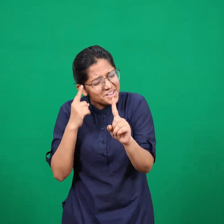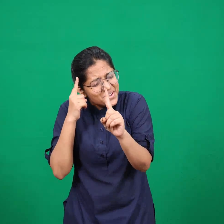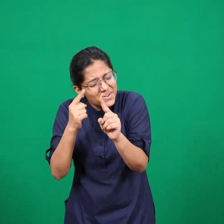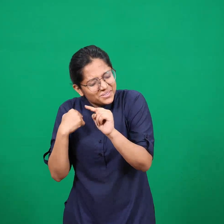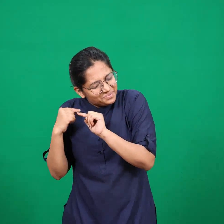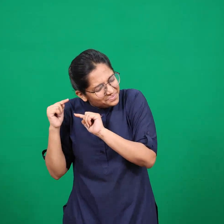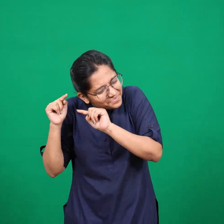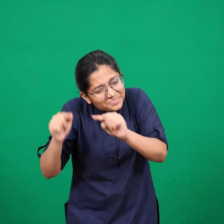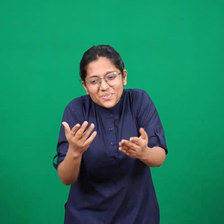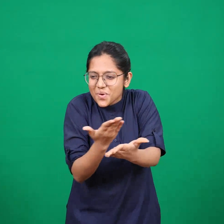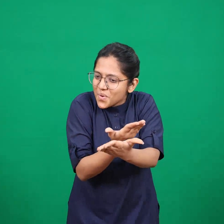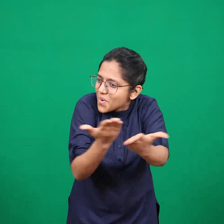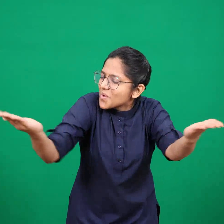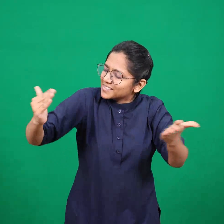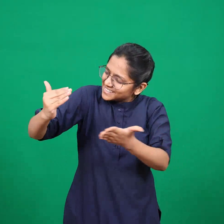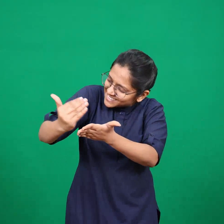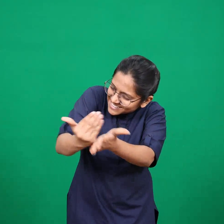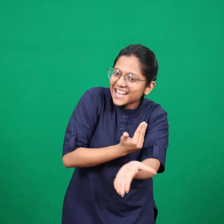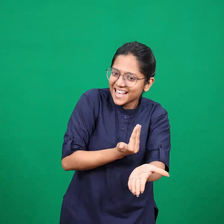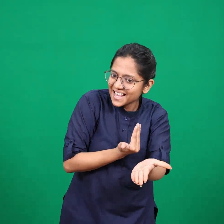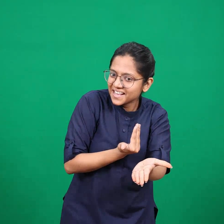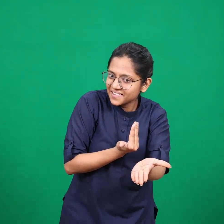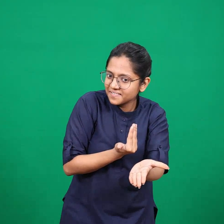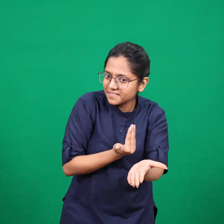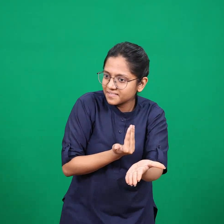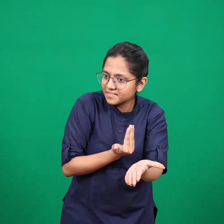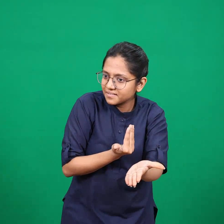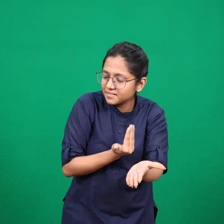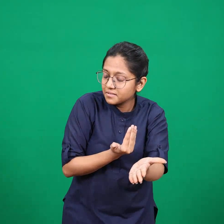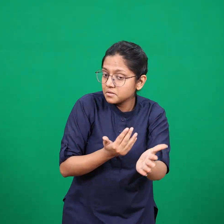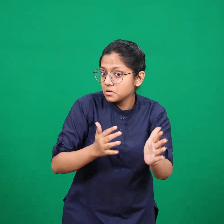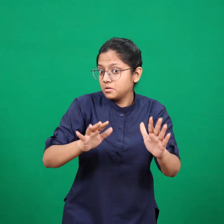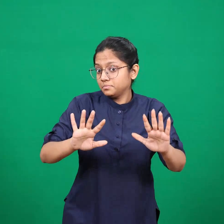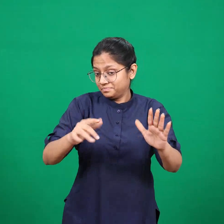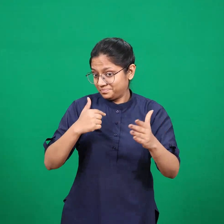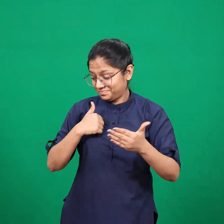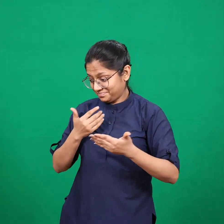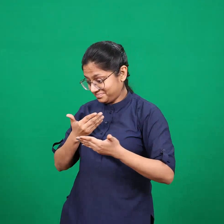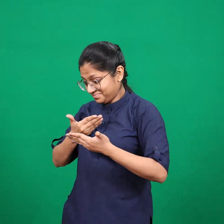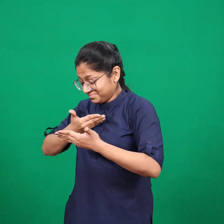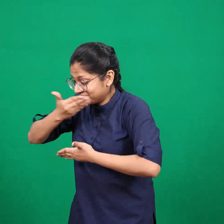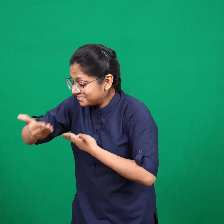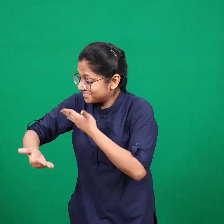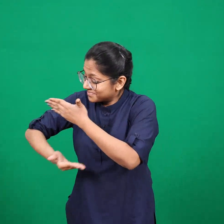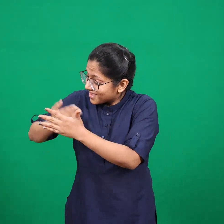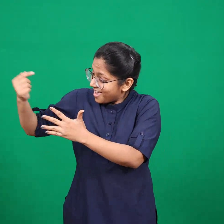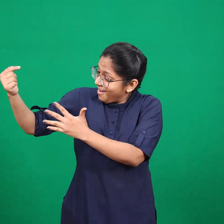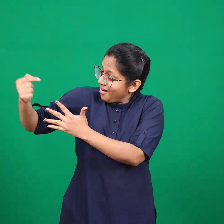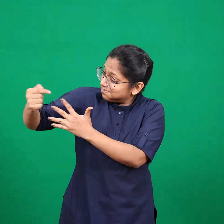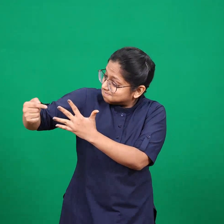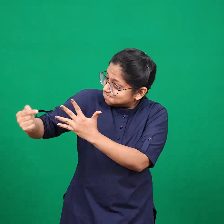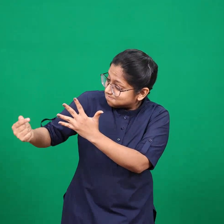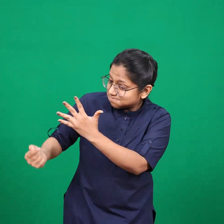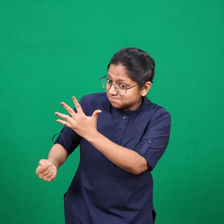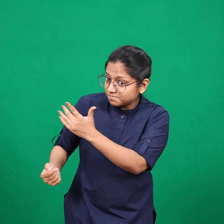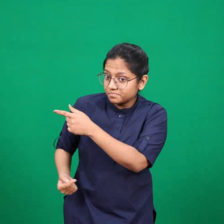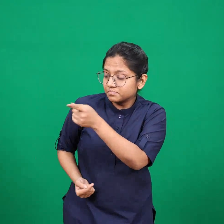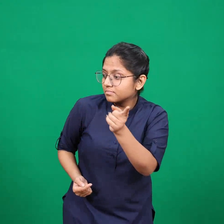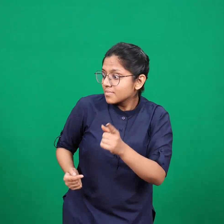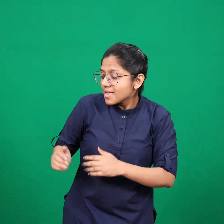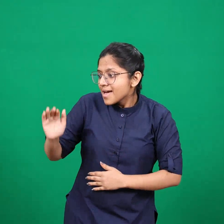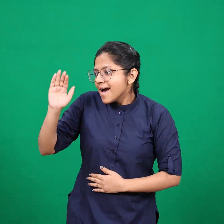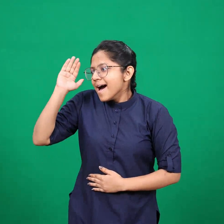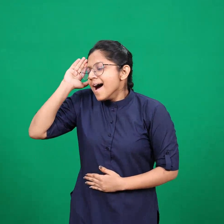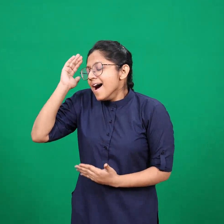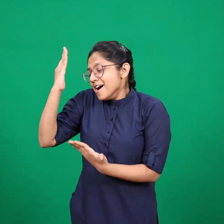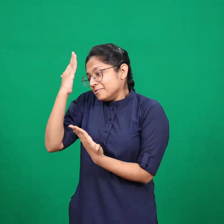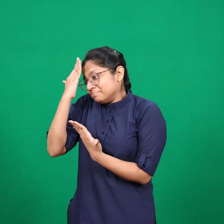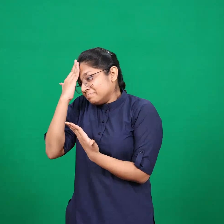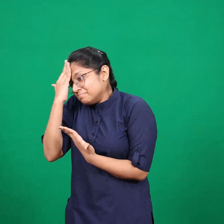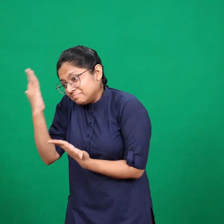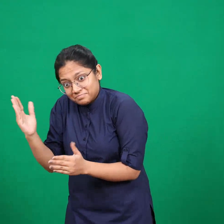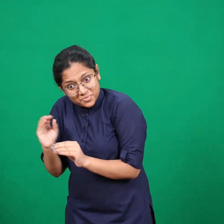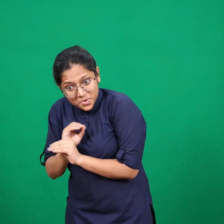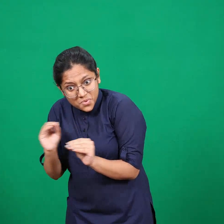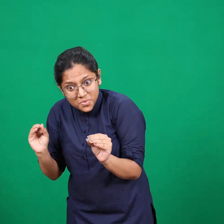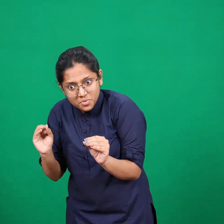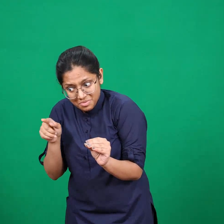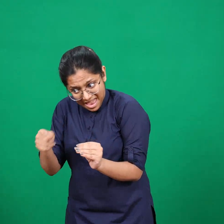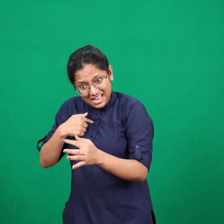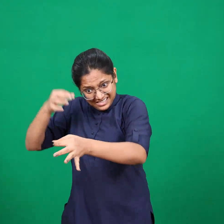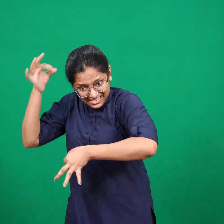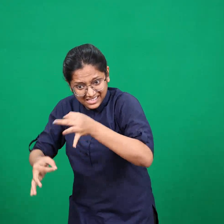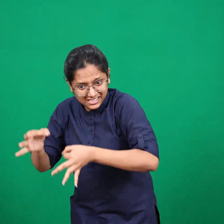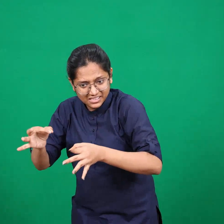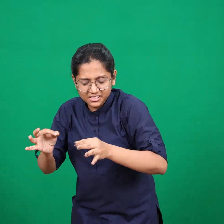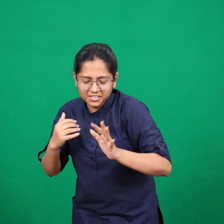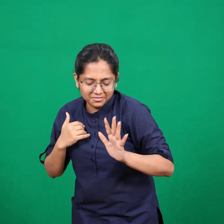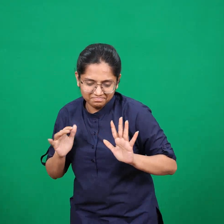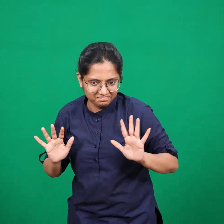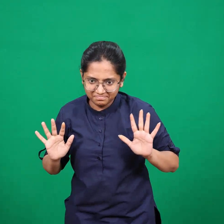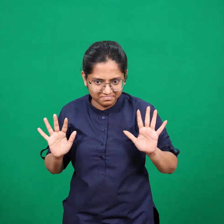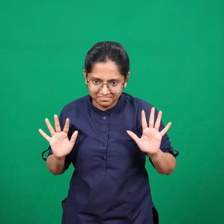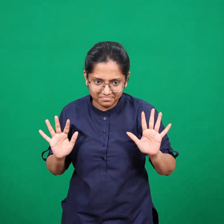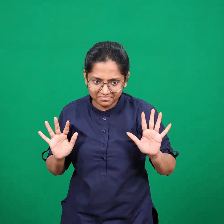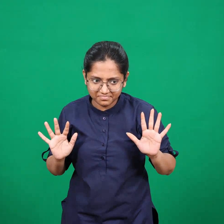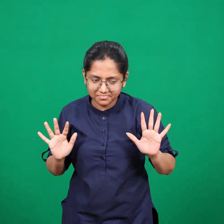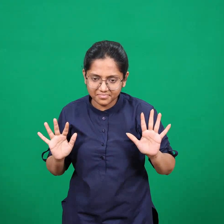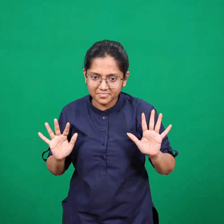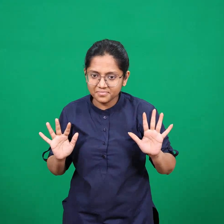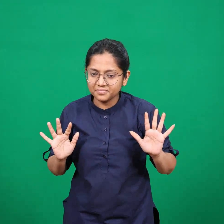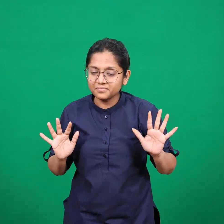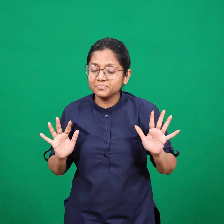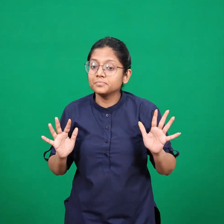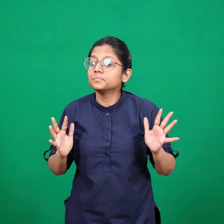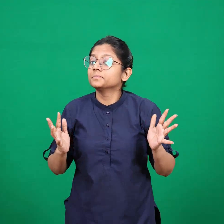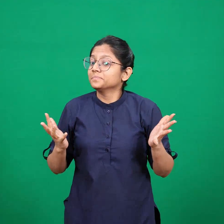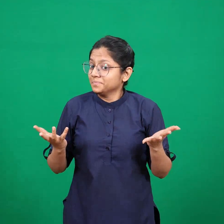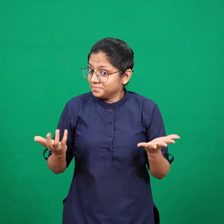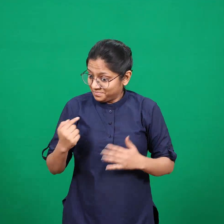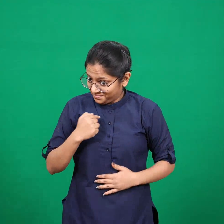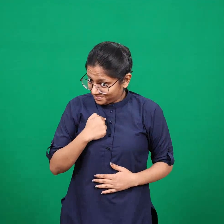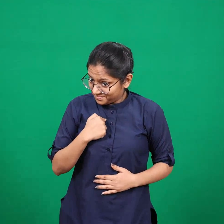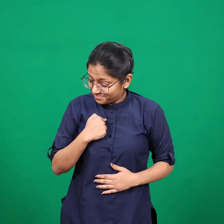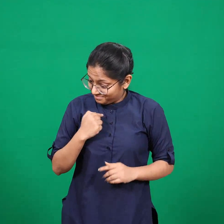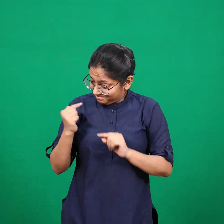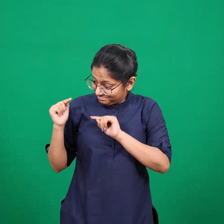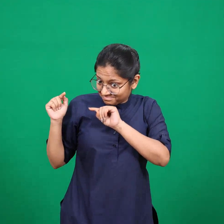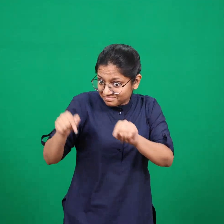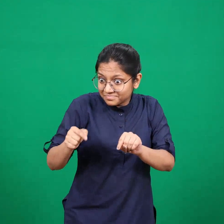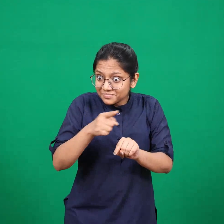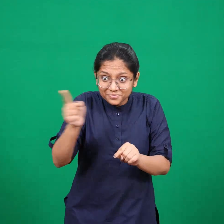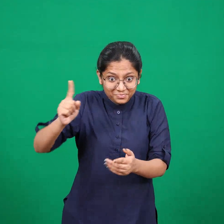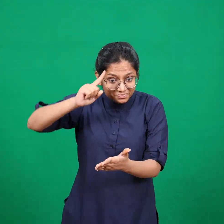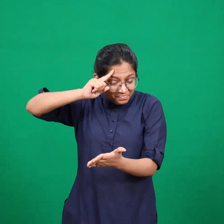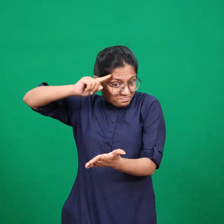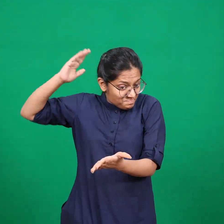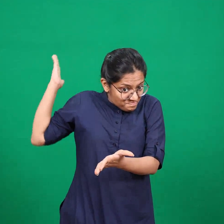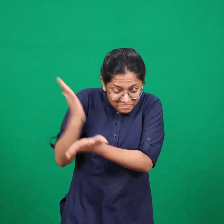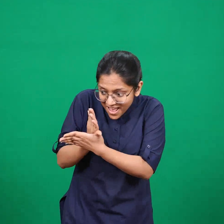For I have not come to judge the world, but to save the world.